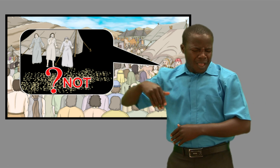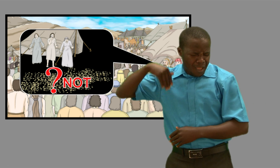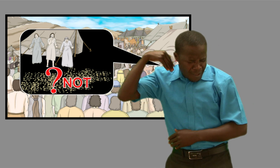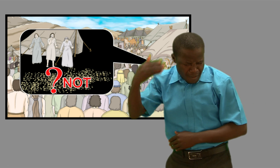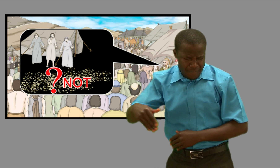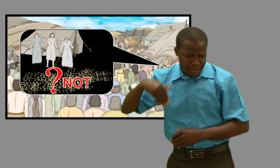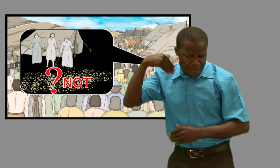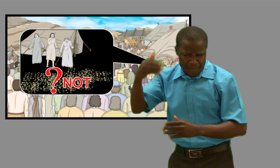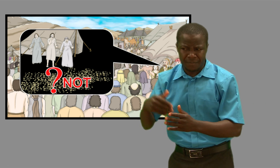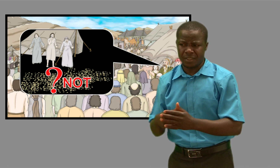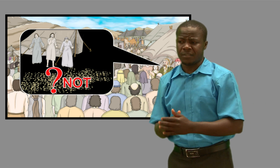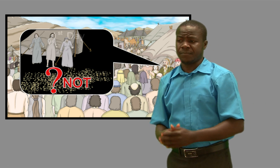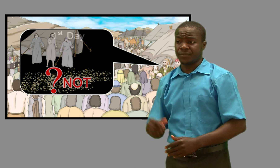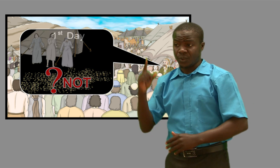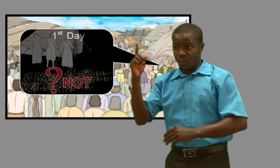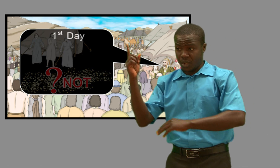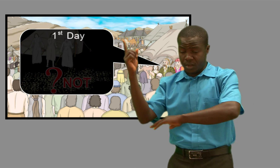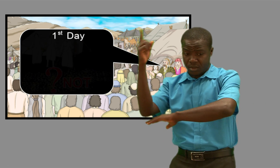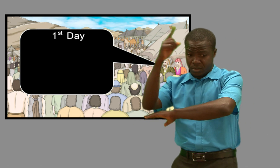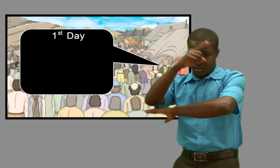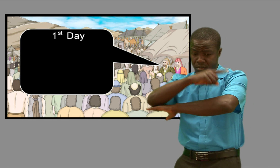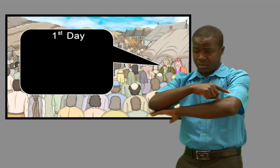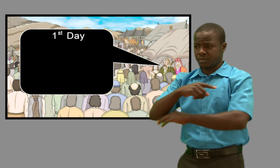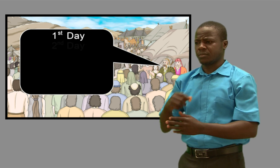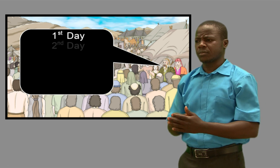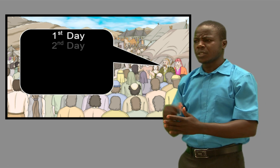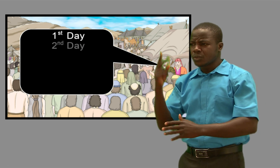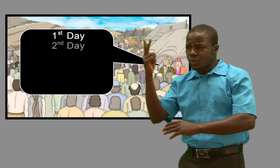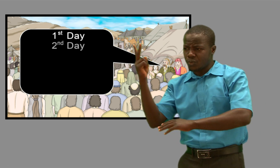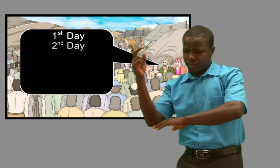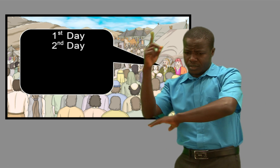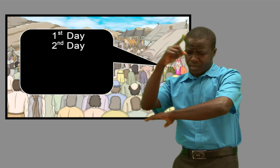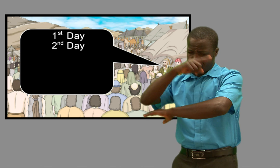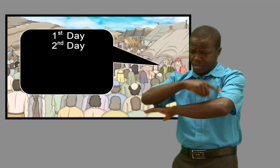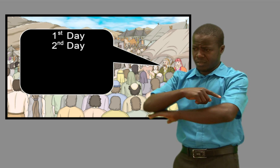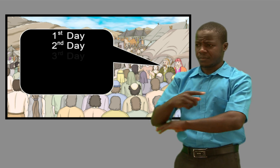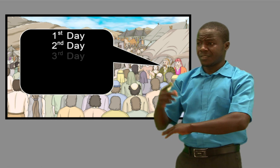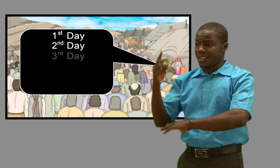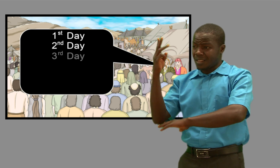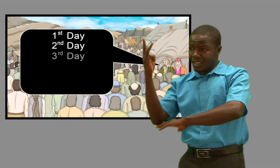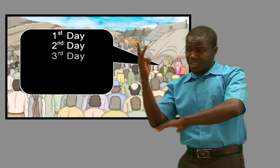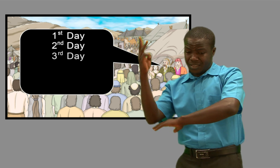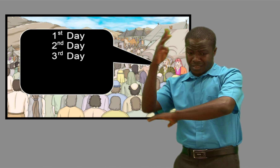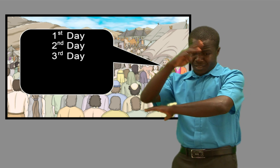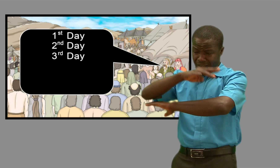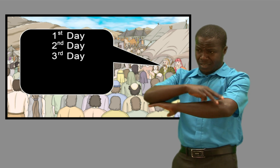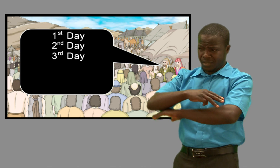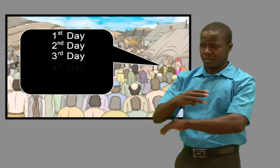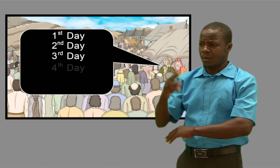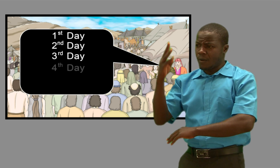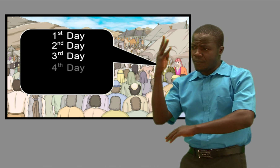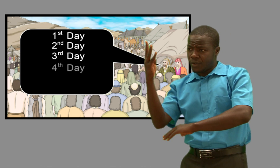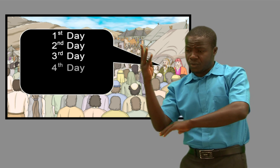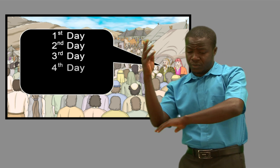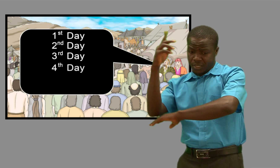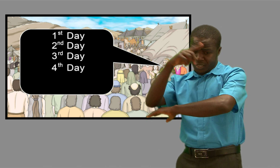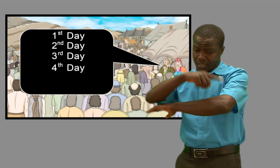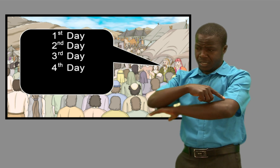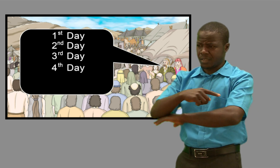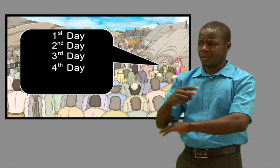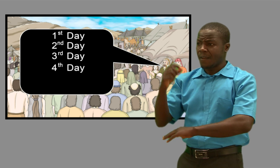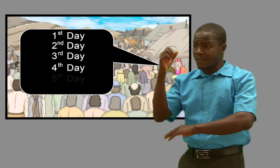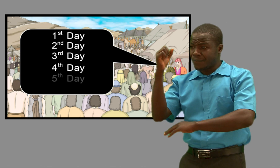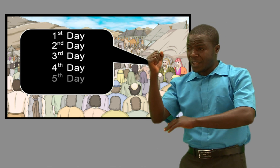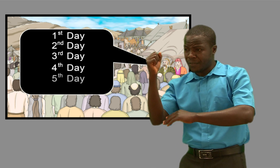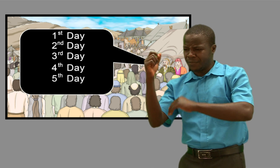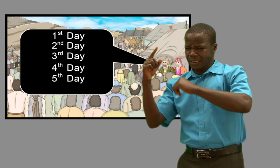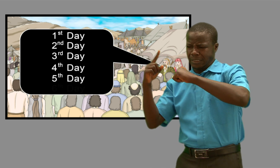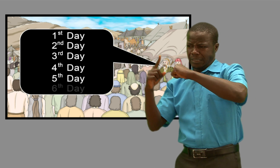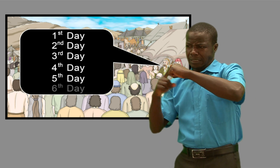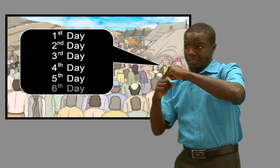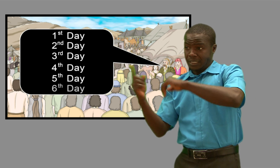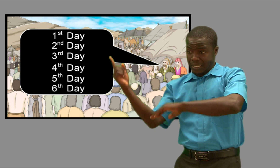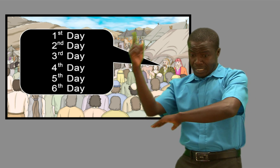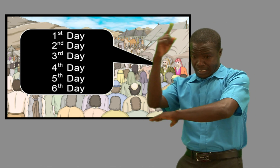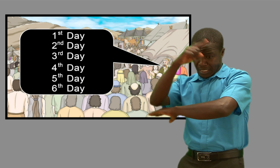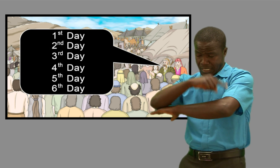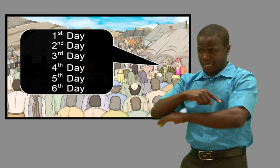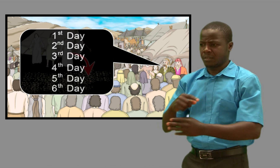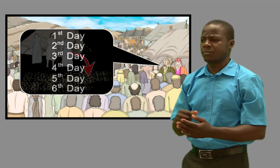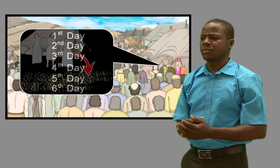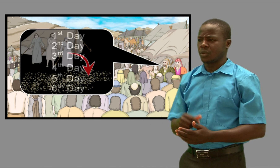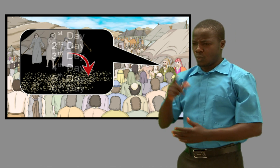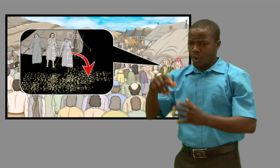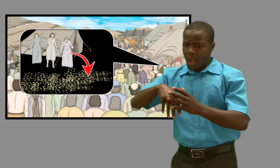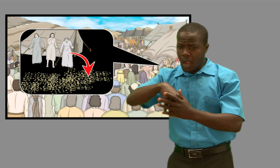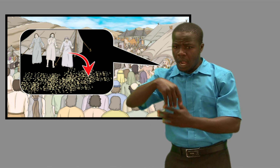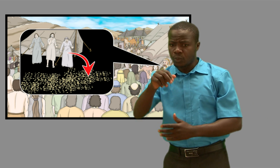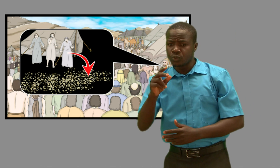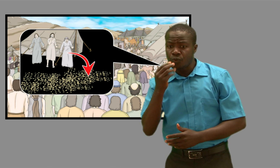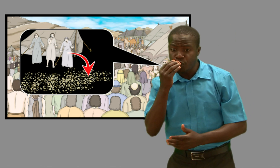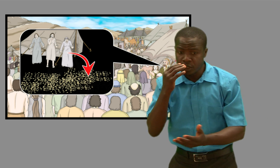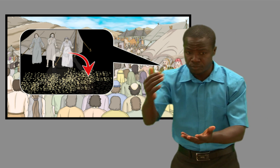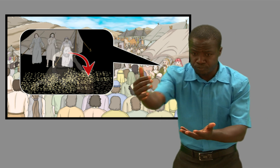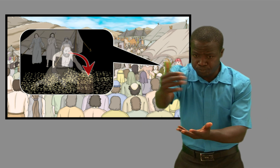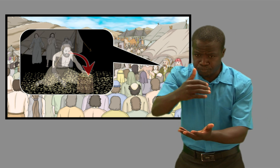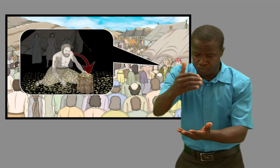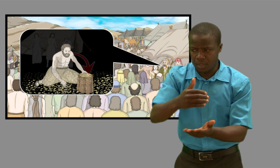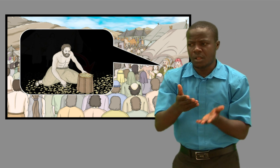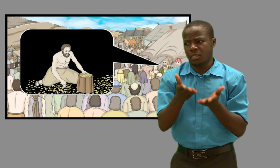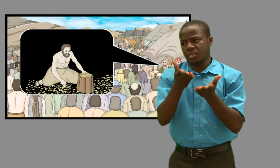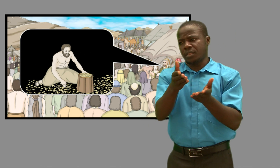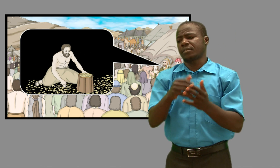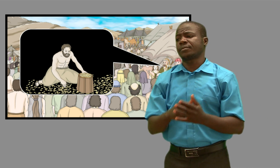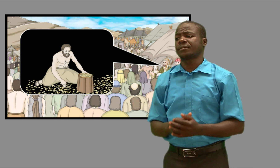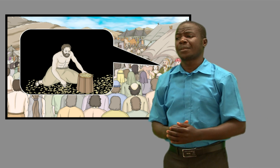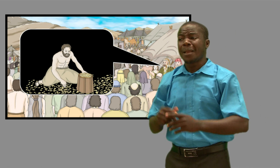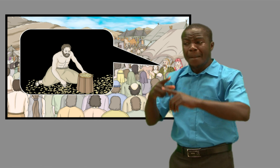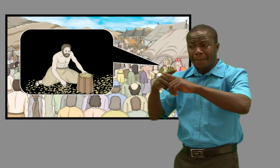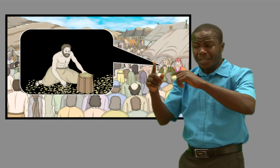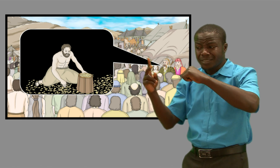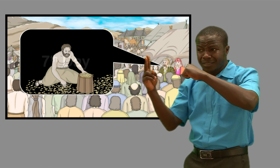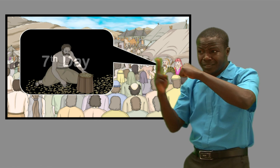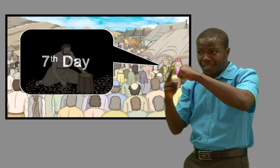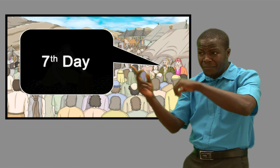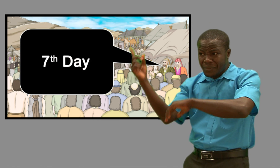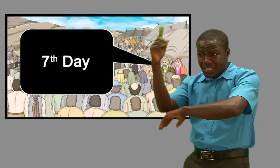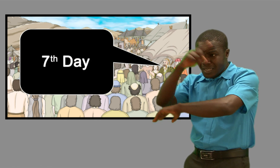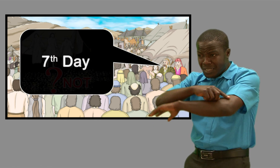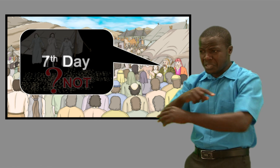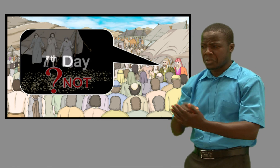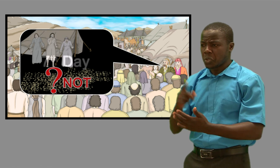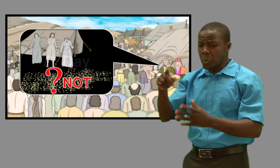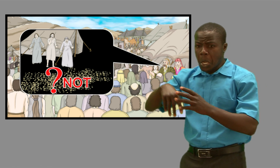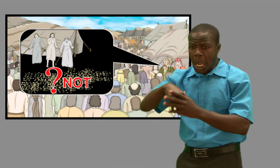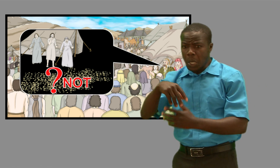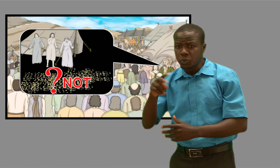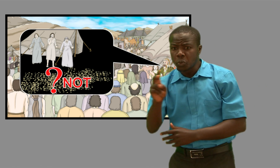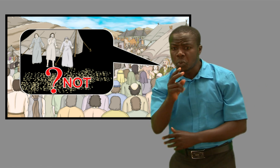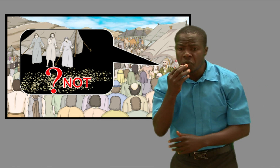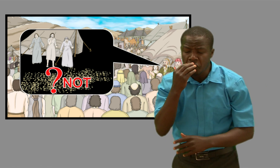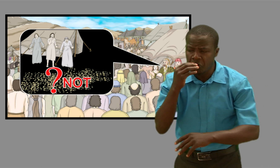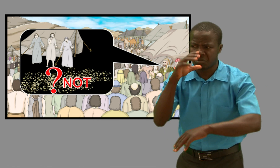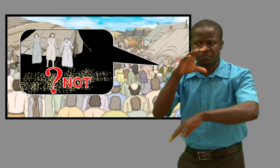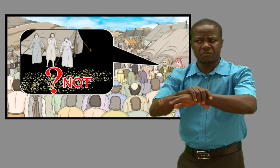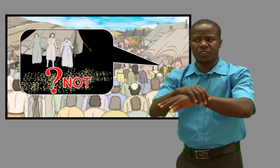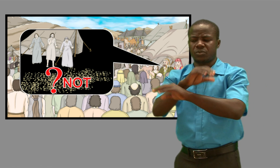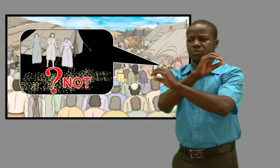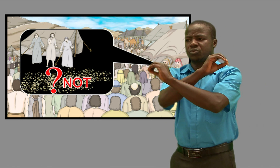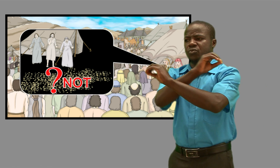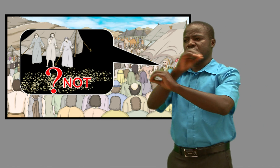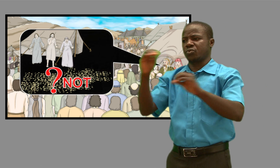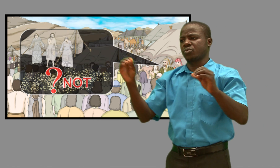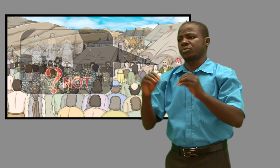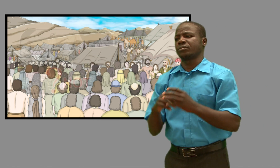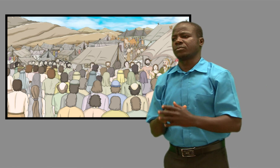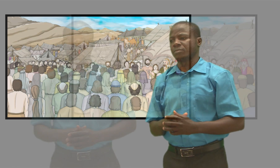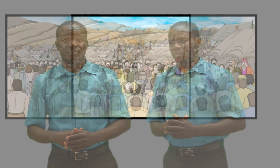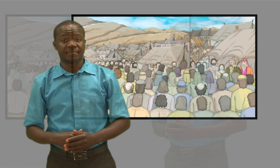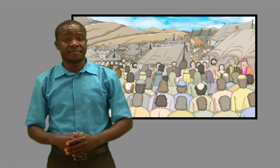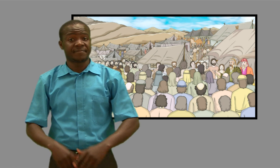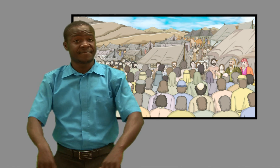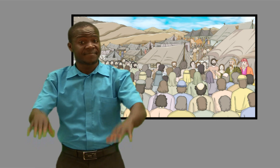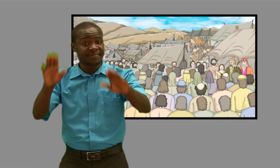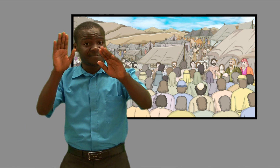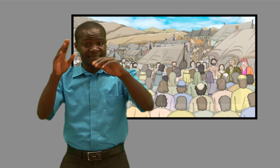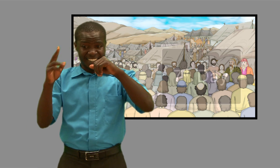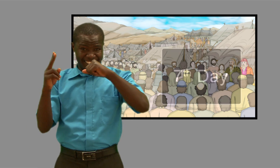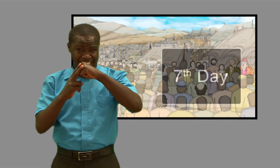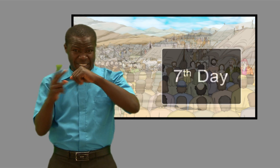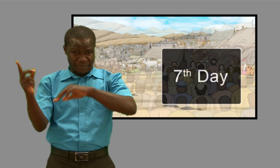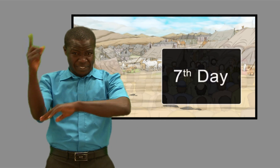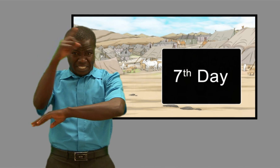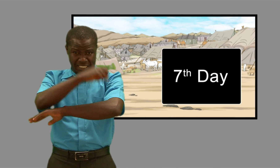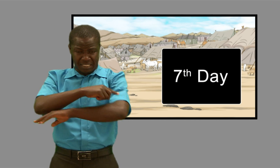For six days you may gather, but on the seventh day, the Sabbath, it will not be there.”